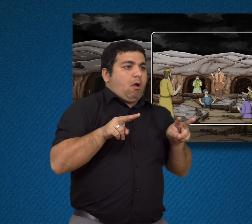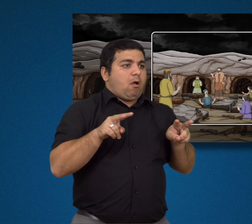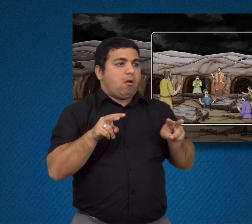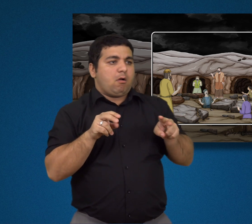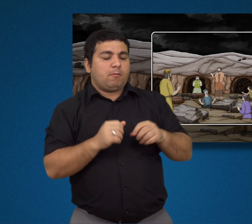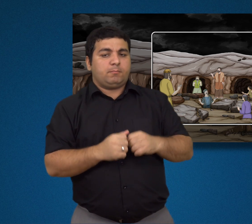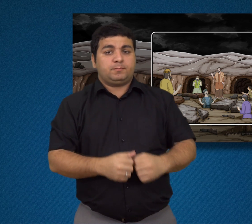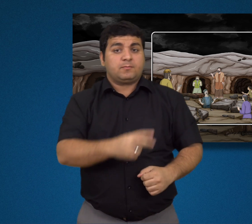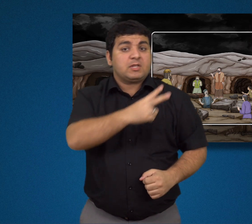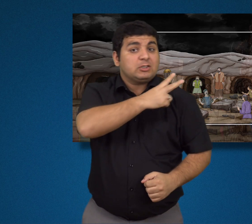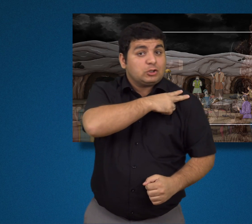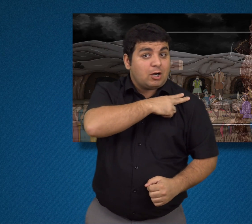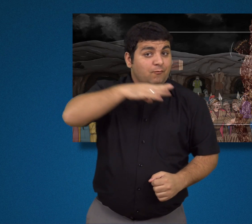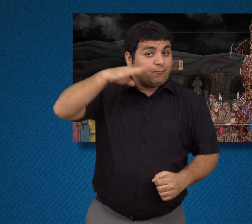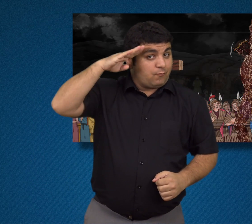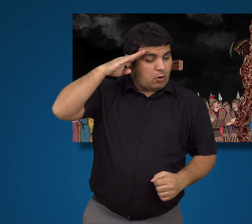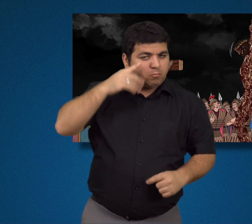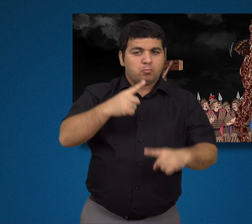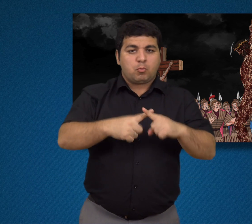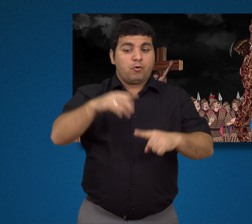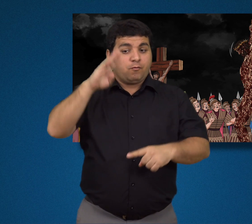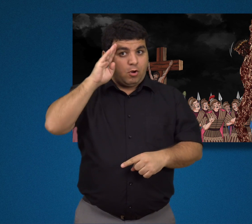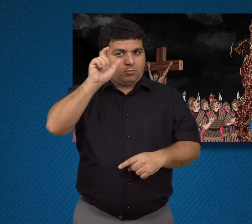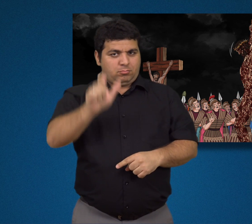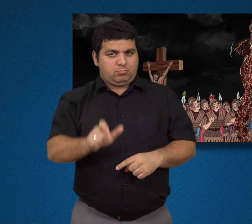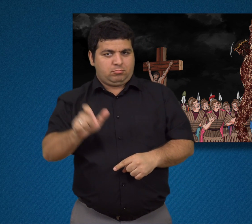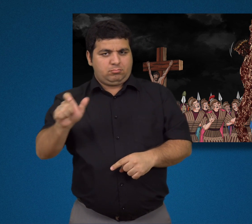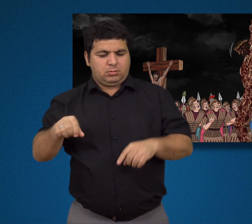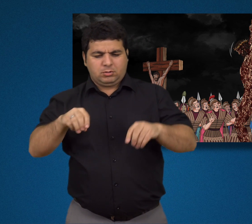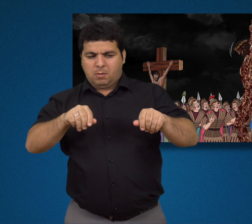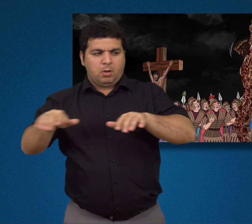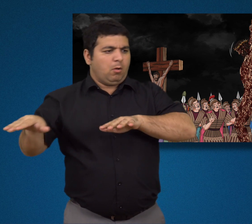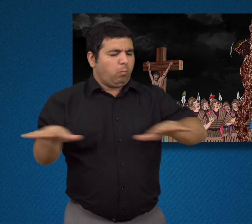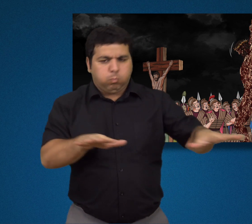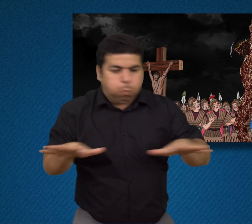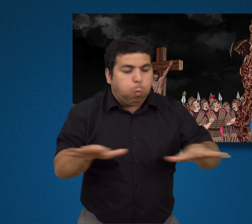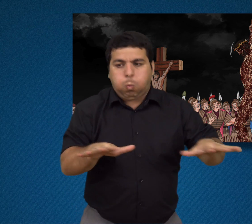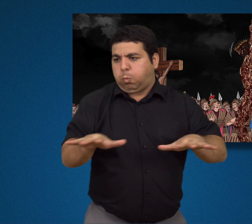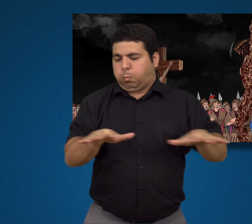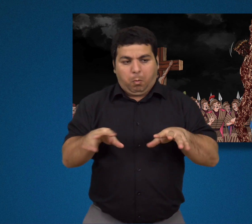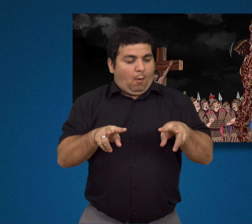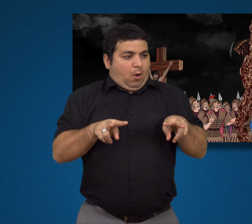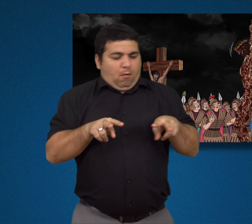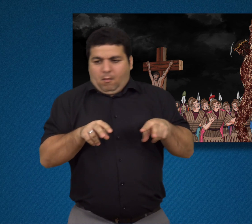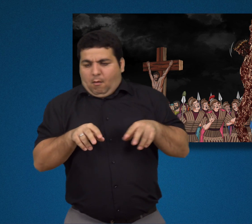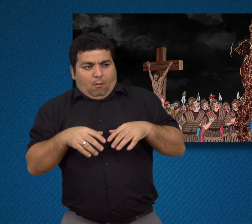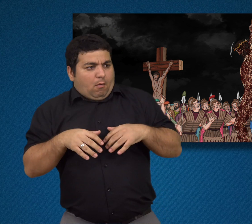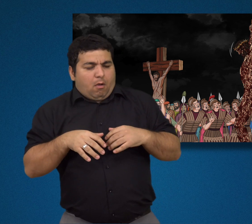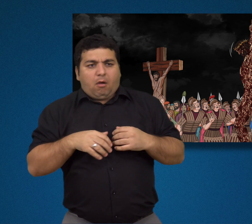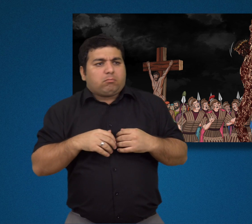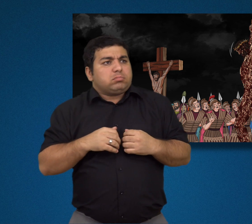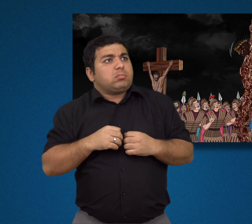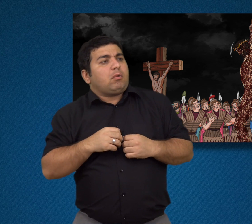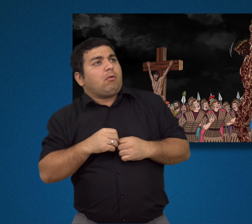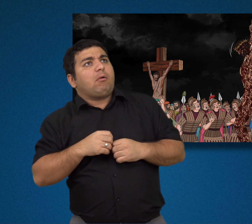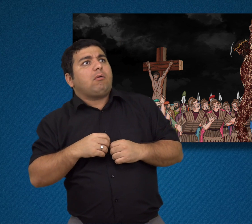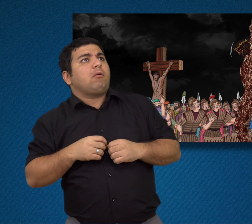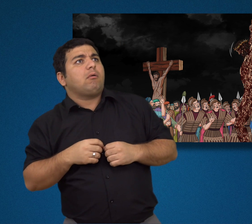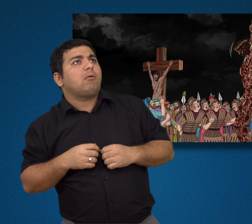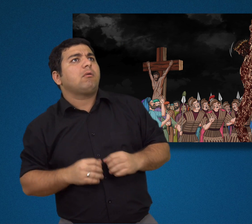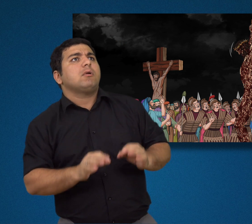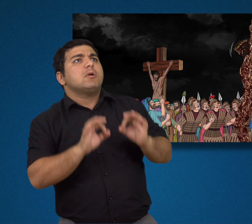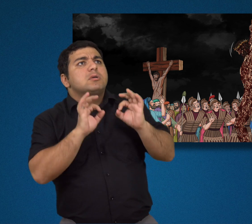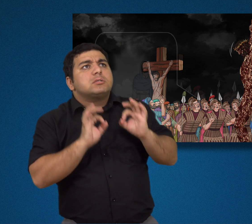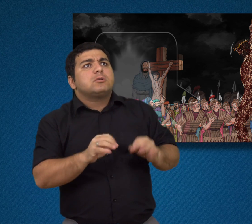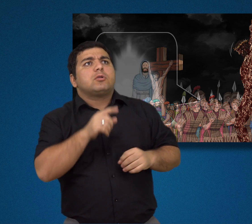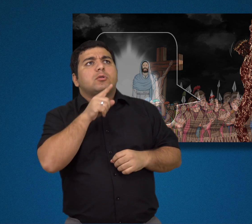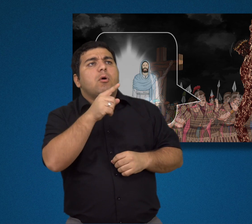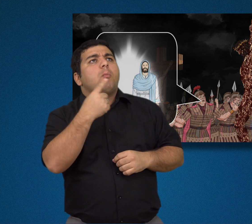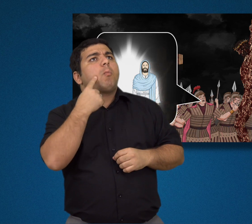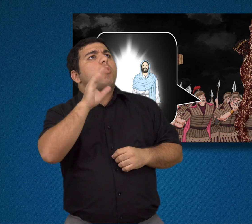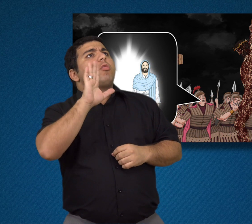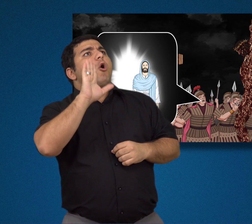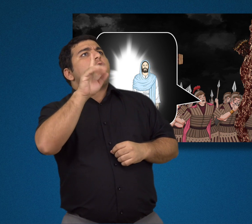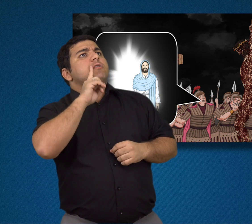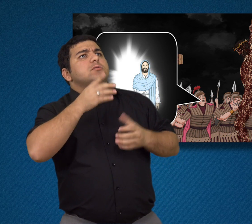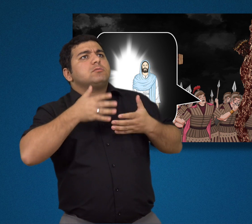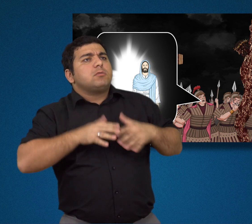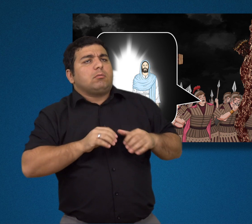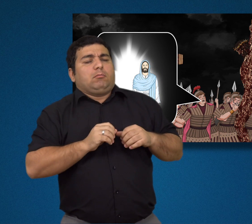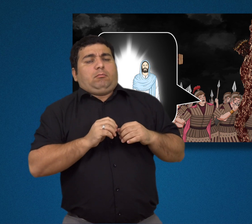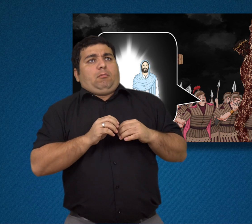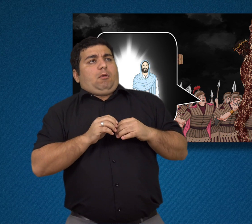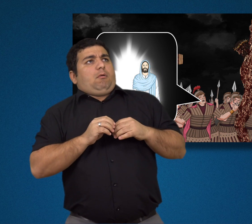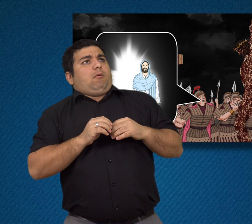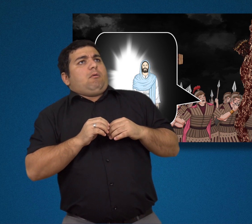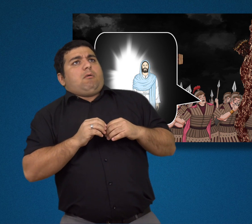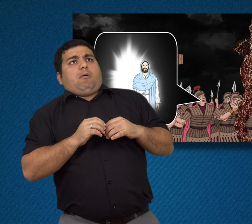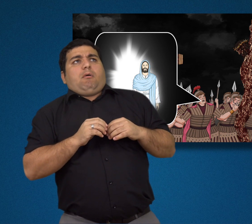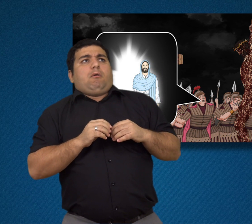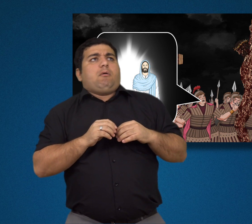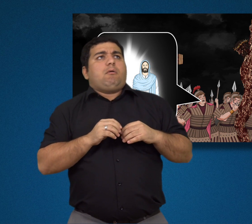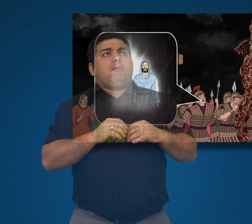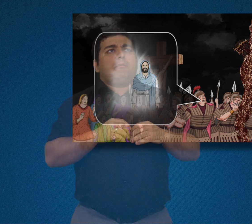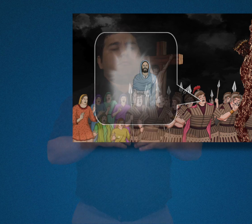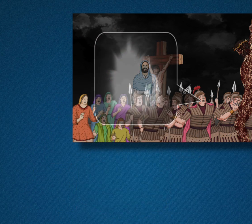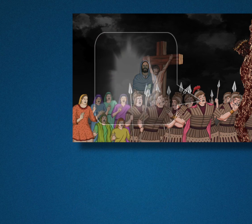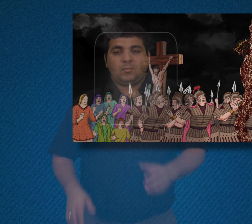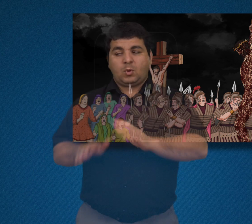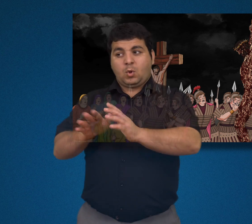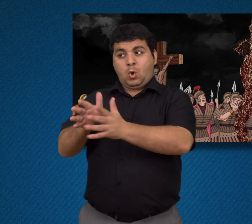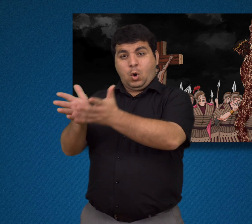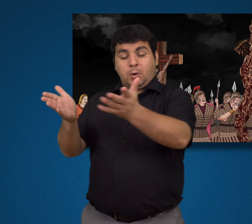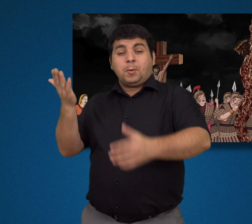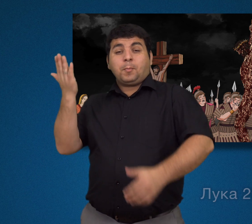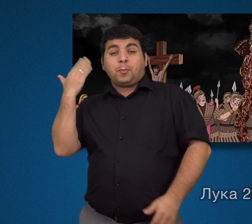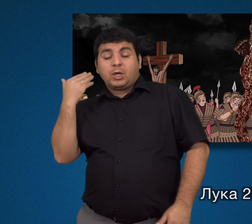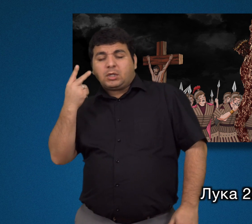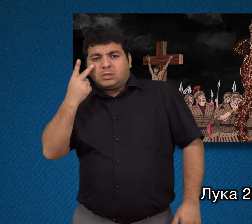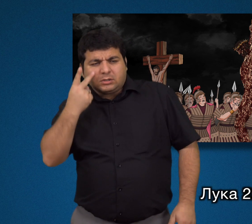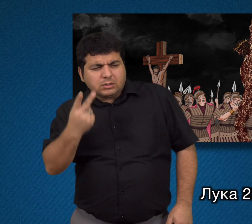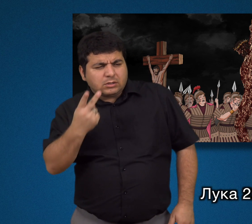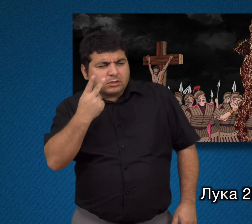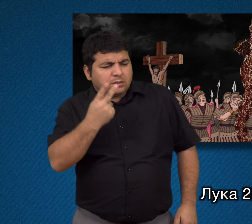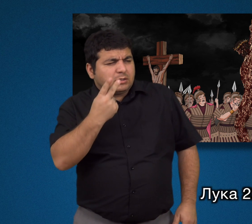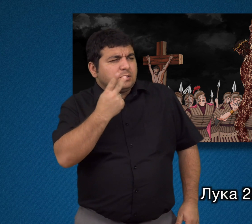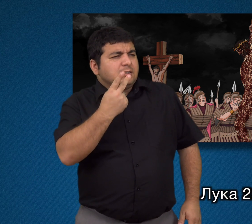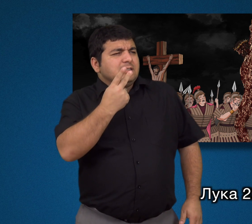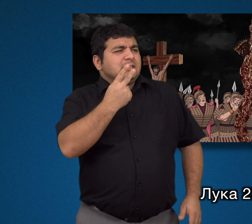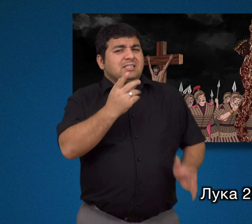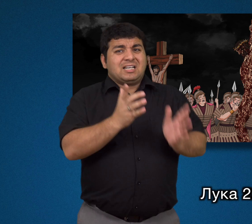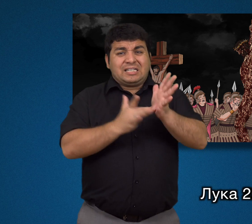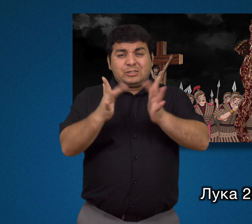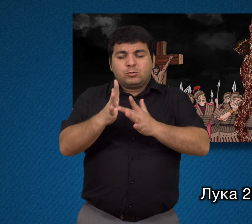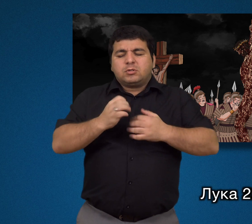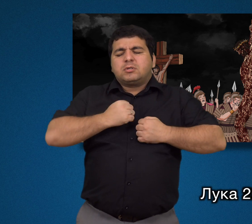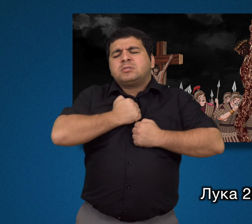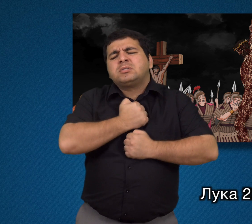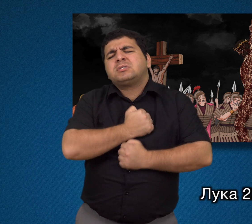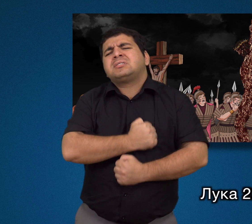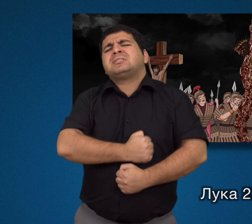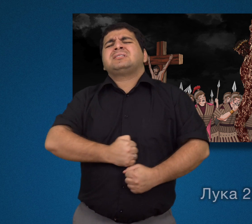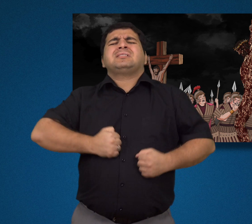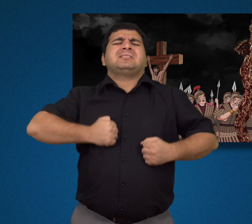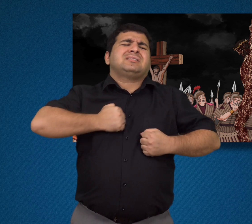When the centurion and those with him who were guarding Jesus saw the earthquake and all that had happened, they were terrified and said, “Truly this was the Son of God.” And many women were there, watching from a distance. They had followed Jesus from Galilee to minister to Him. Among them were Mary Magdalene, Mary the mother of James and Joseph, and the mother of Zebedee’s sons. and placed it in his own new tomb that he had cut into the rock. Then he rolled a great stone across the entrance to the tomb and went away. Mary Magdalene and the other Mary were sitting there opposite the tomb.